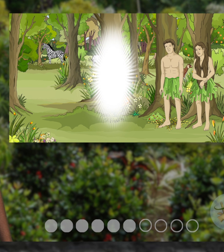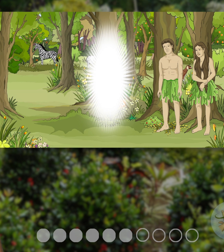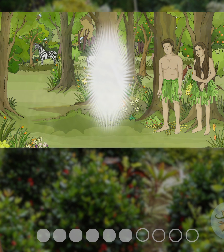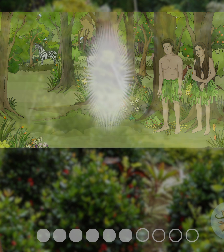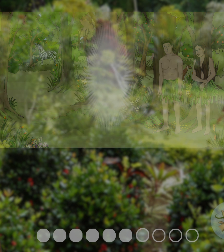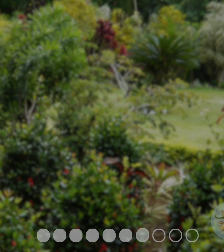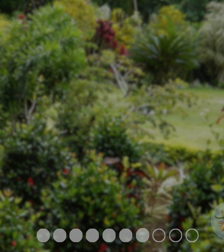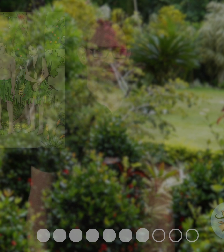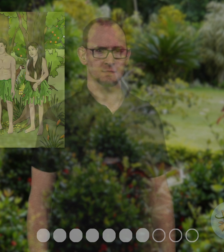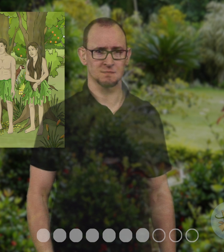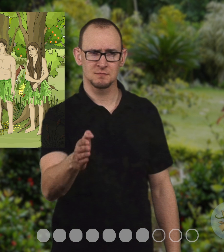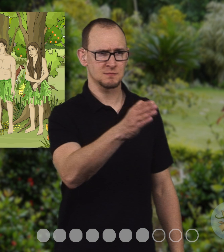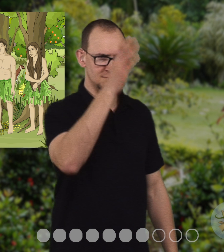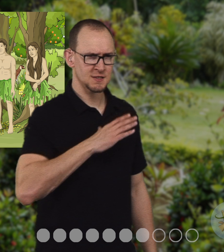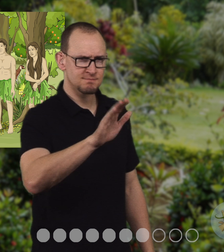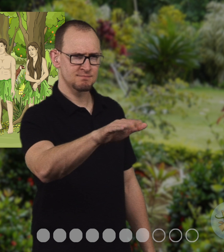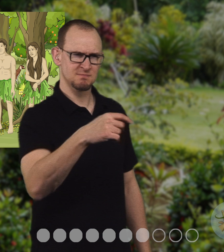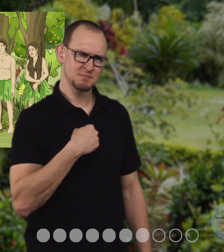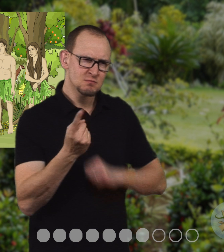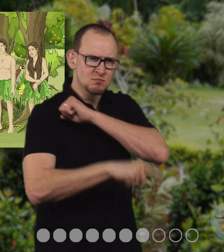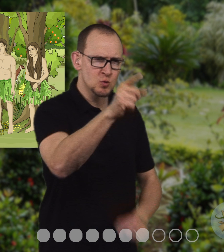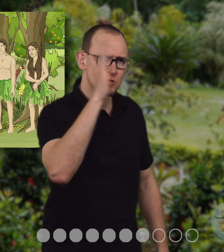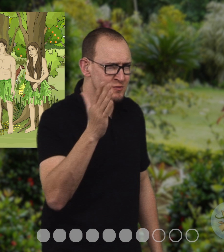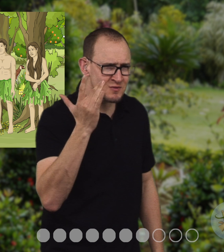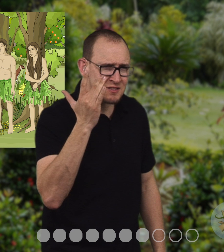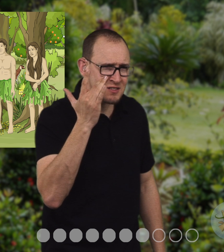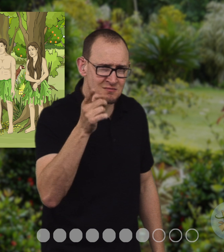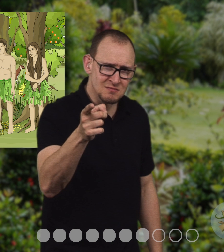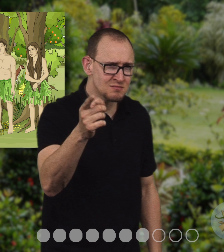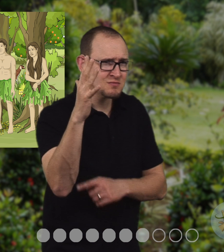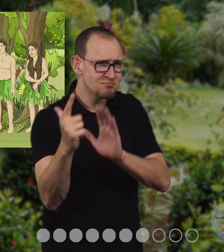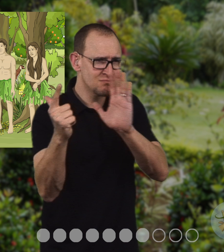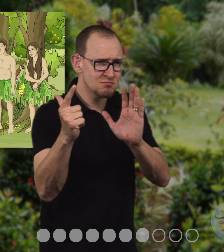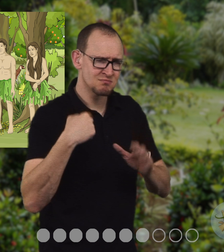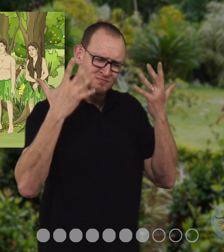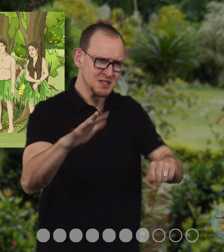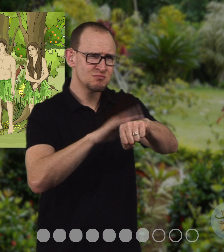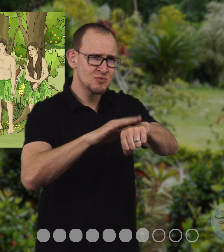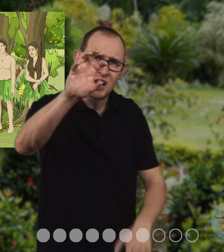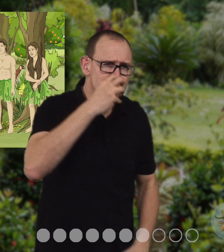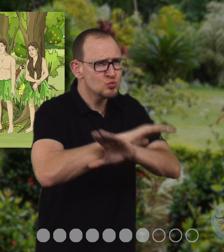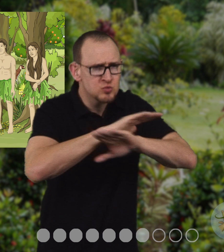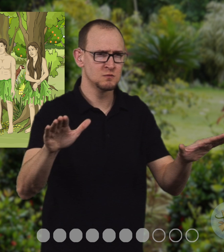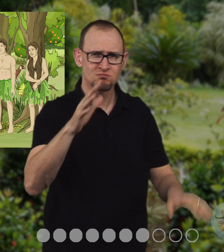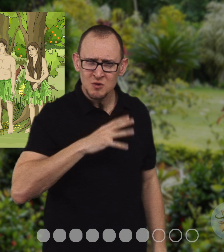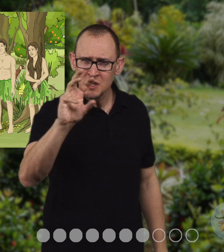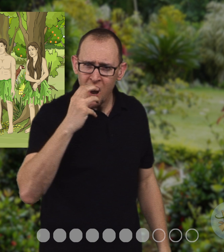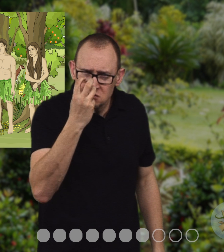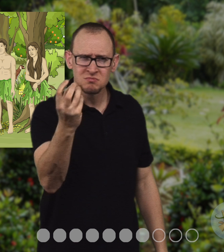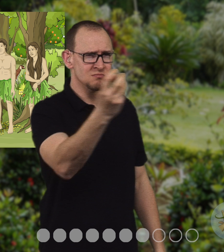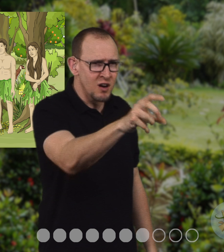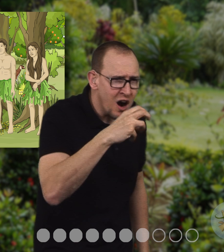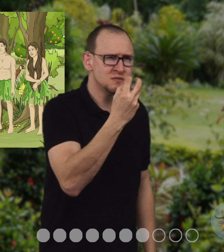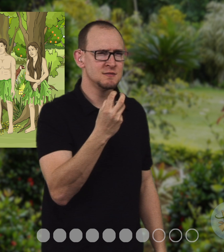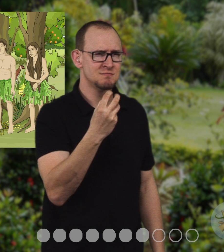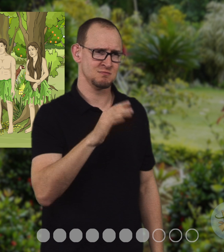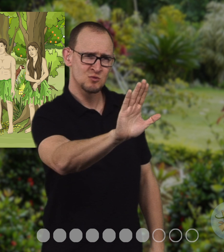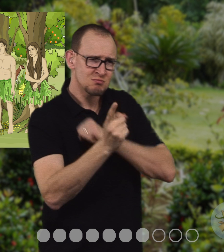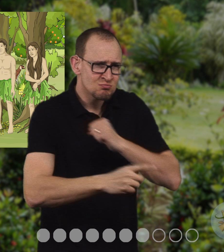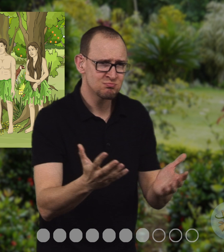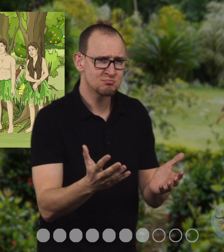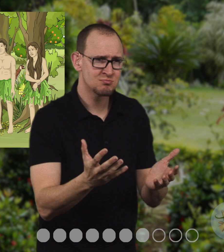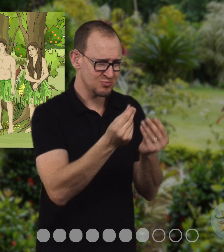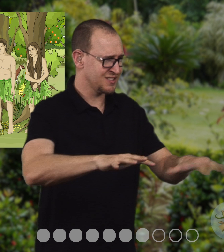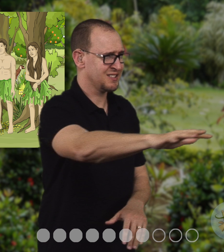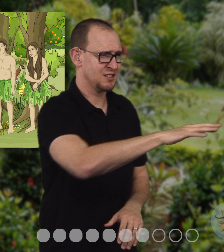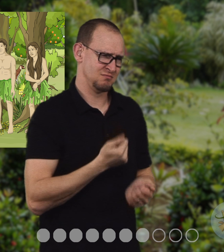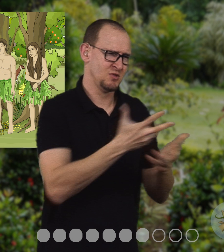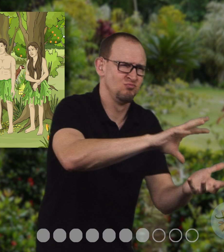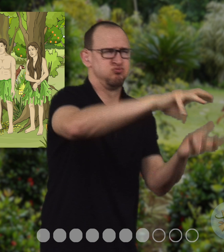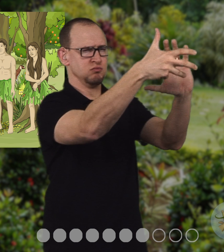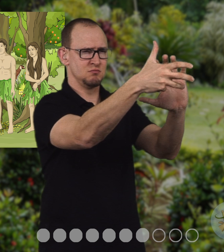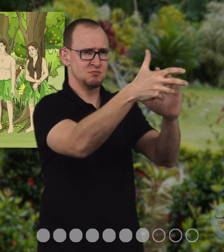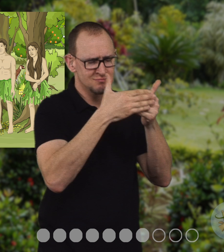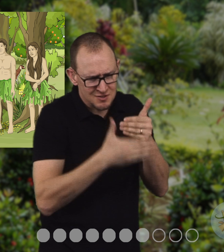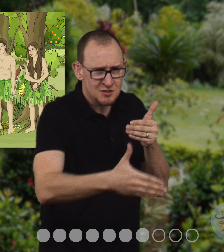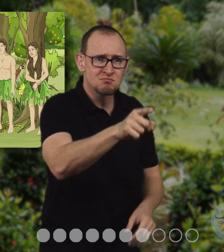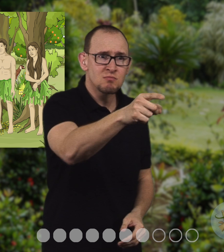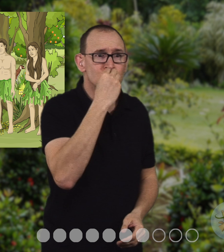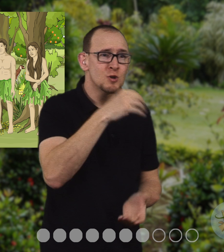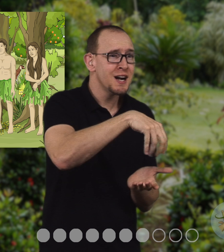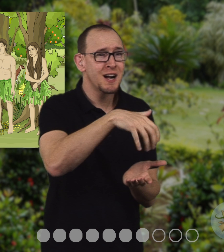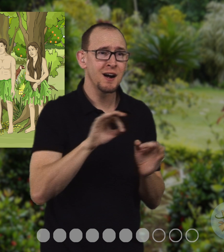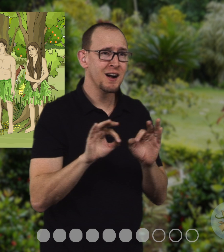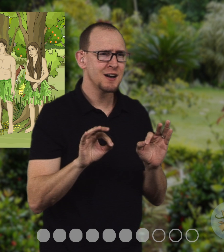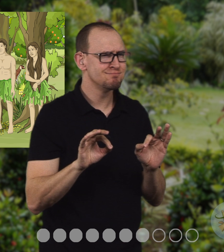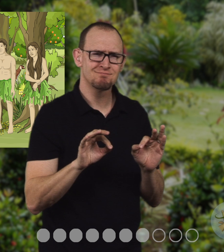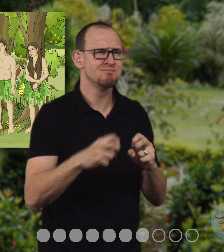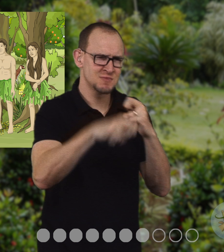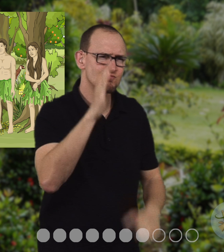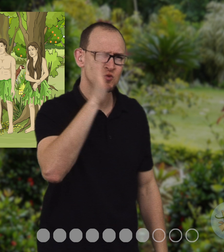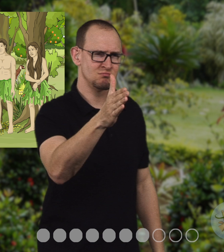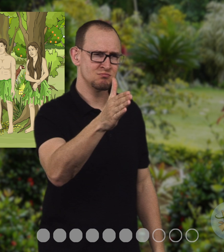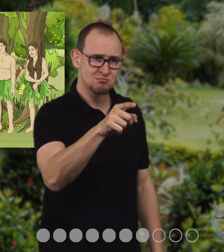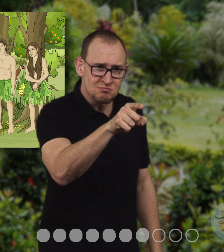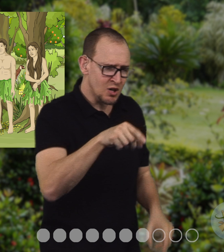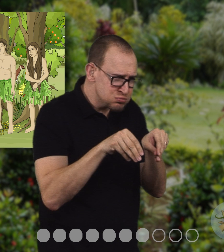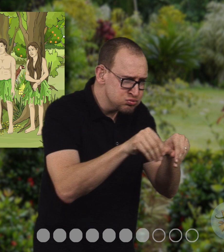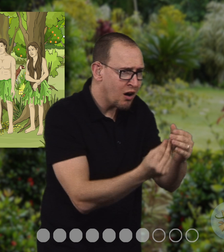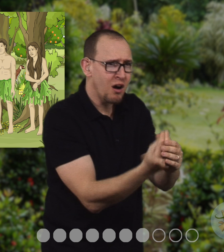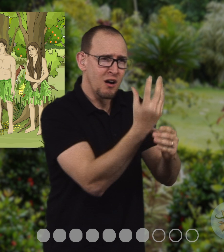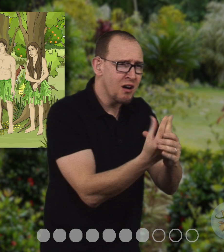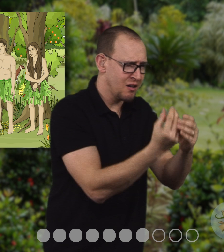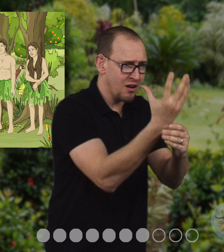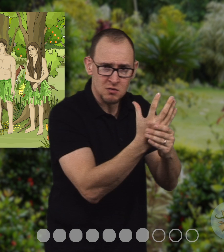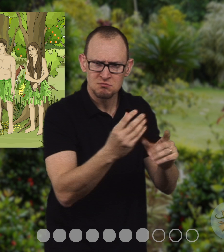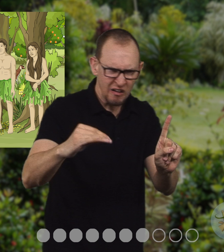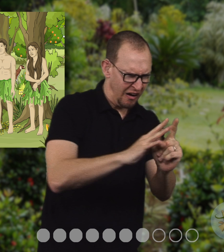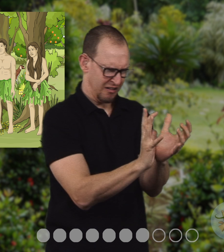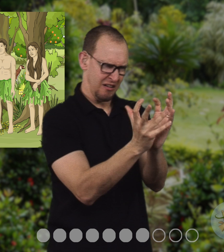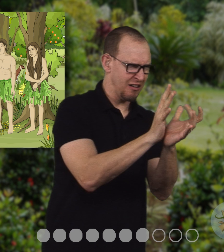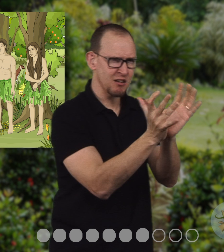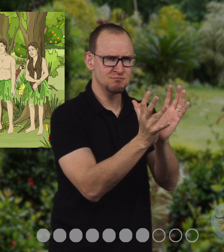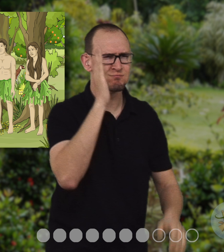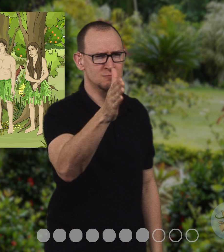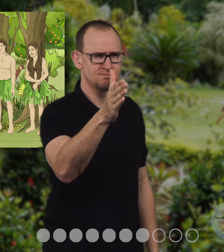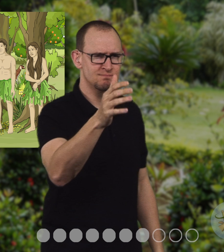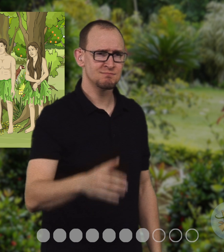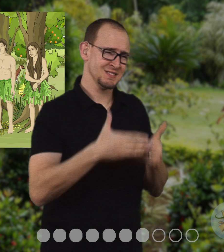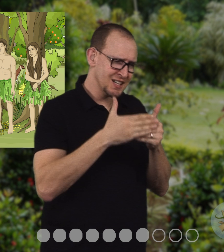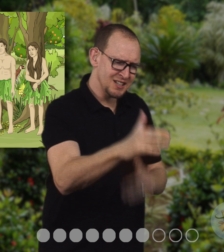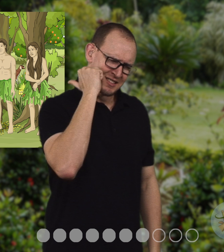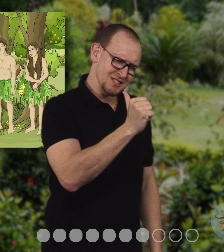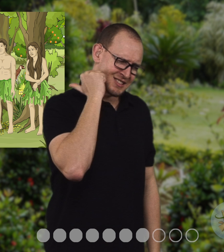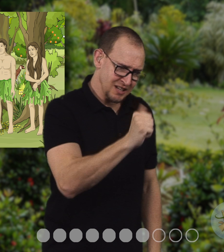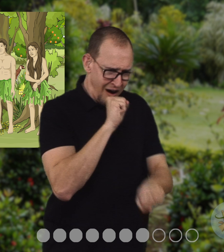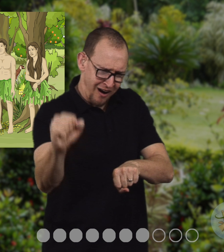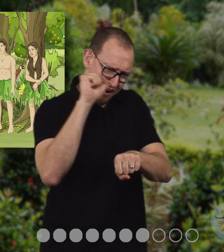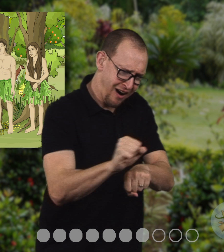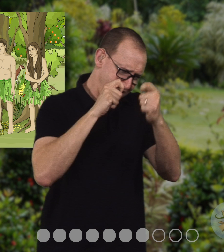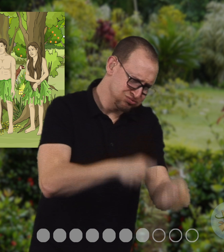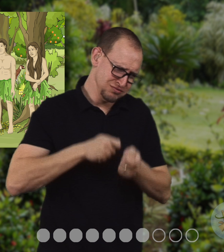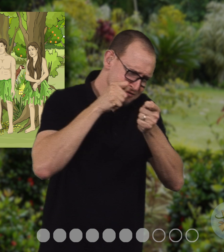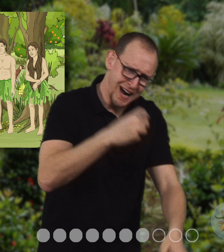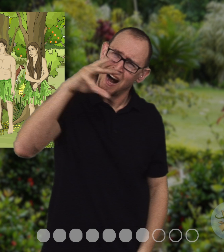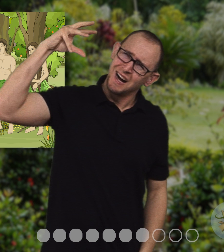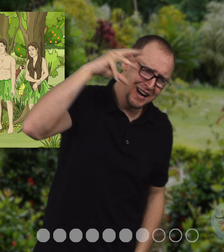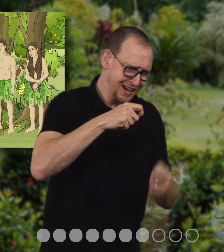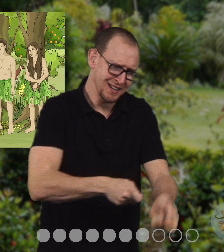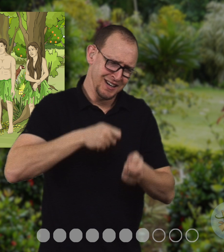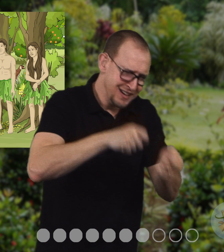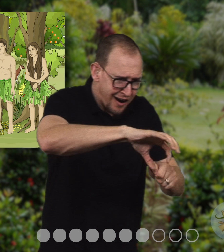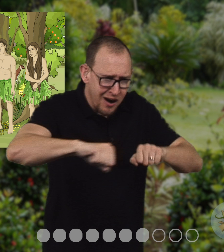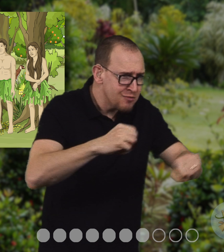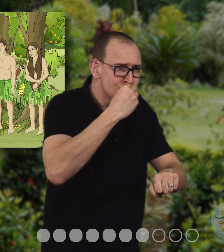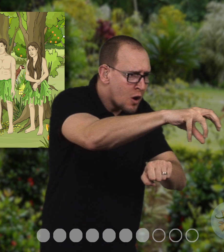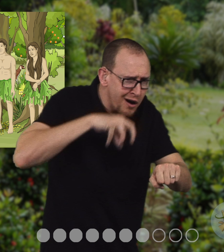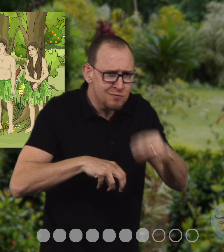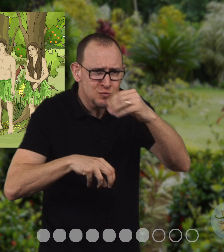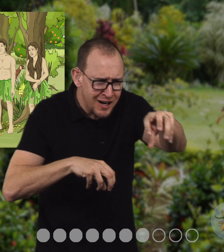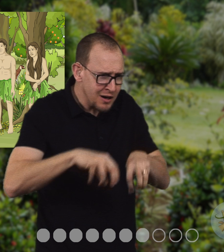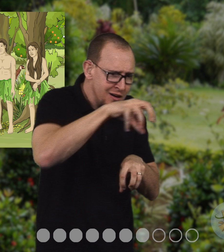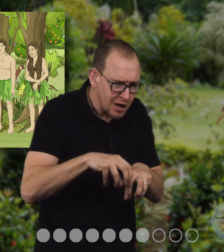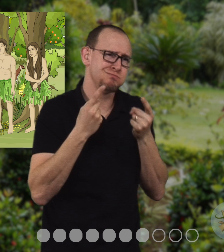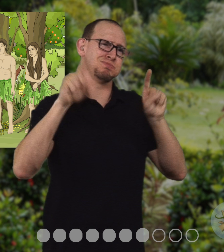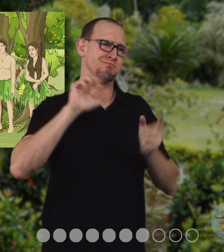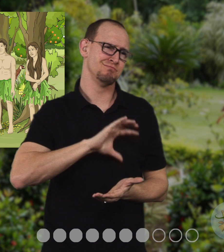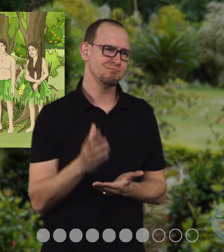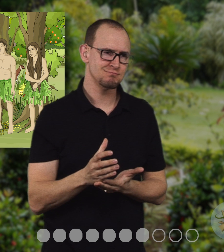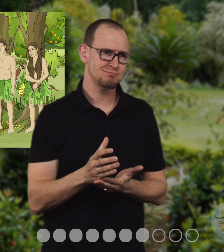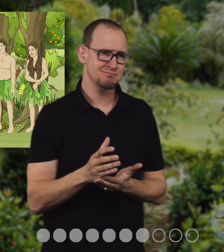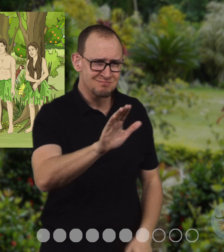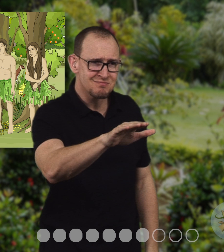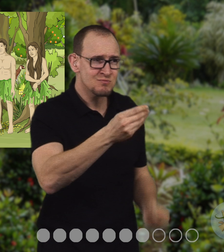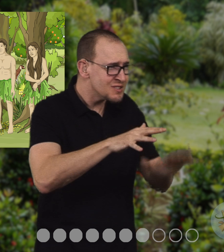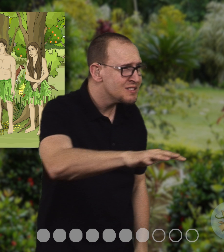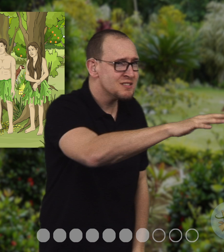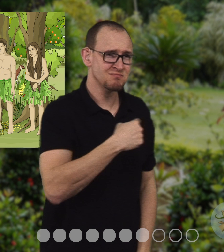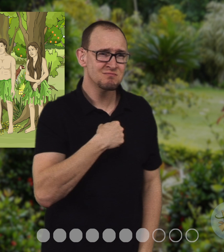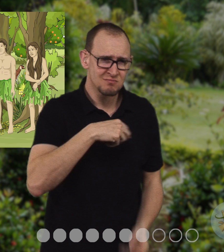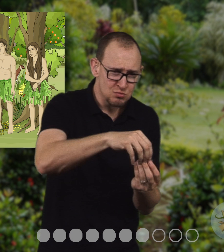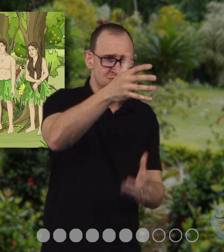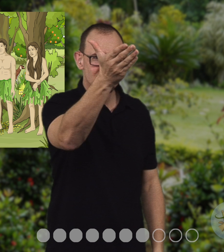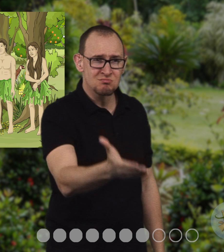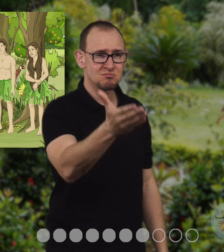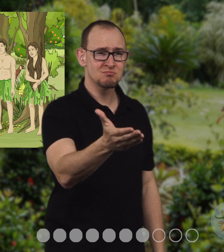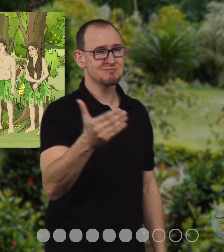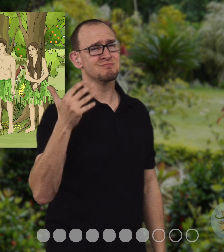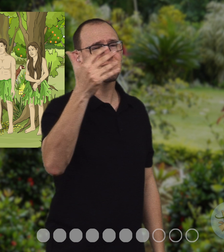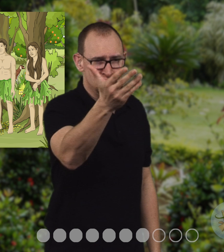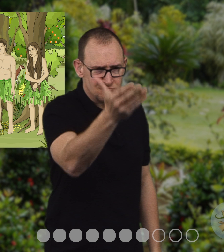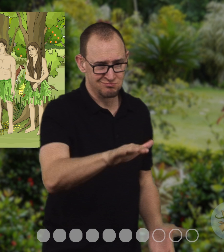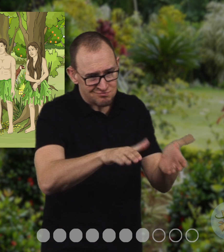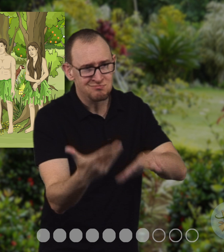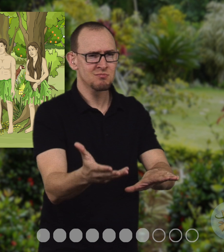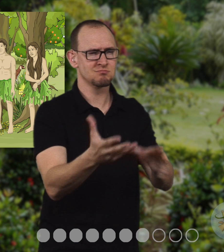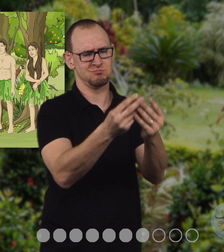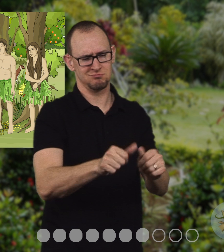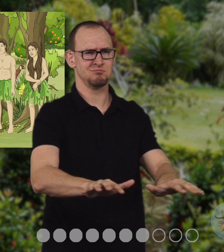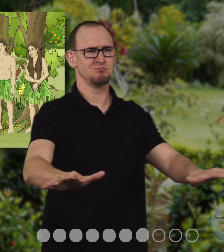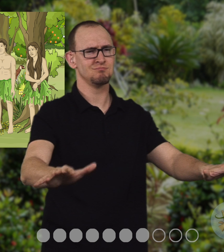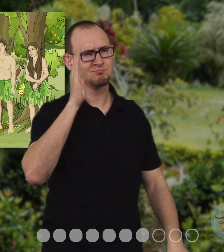And to Adam He said: “Because you have listened to the voice of your wife and have eaten from the tree of which I commanded you not to eat, cursed is the ground because of you;